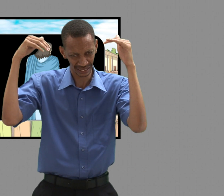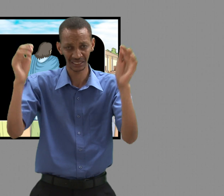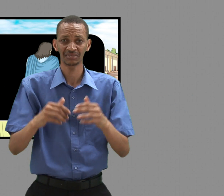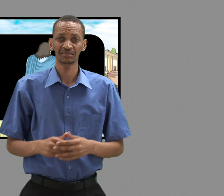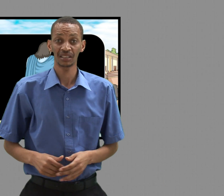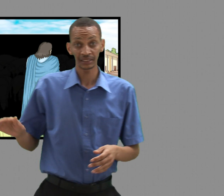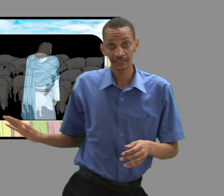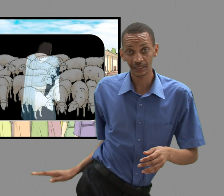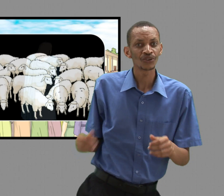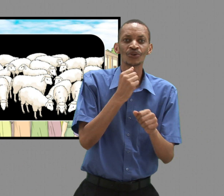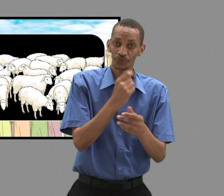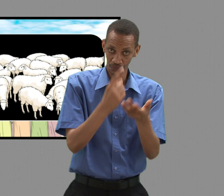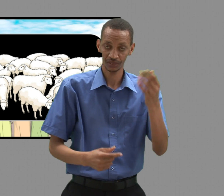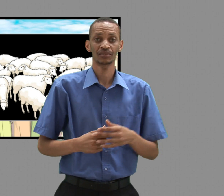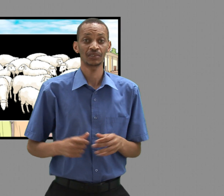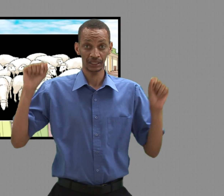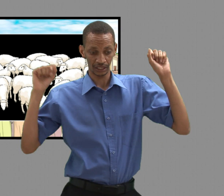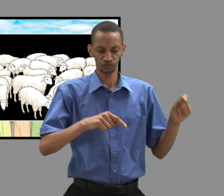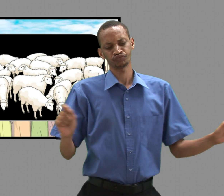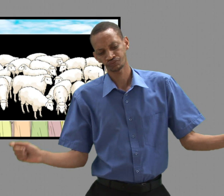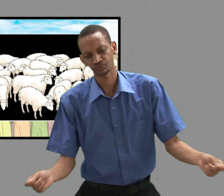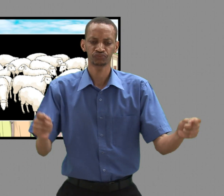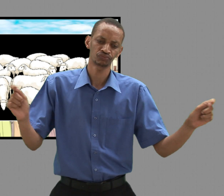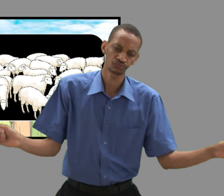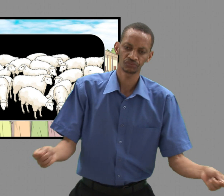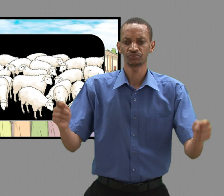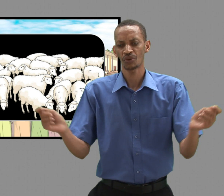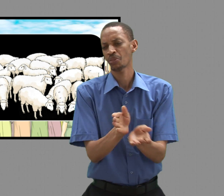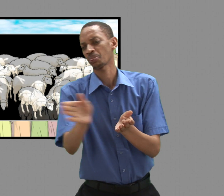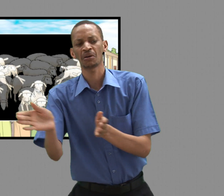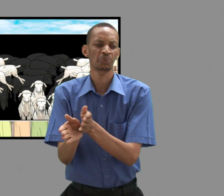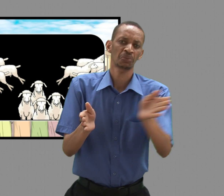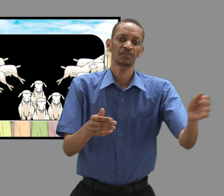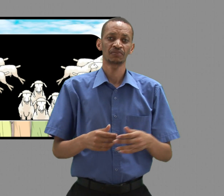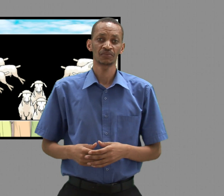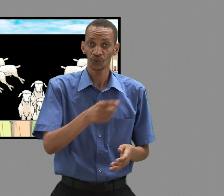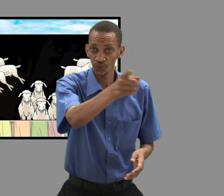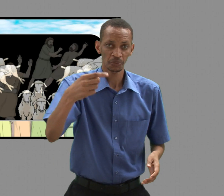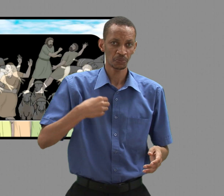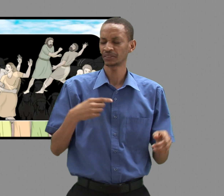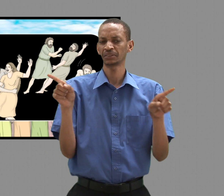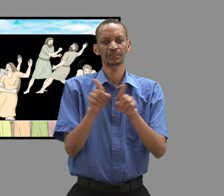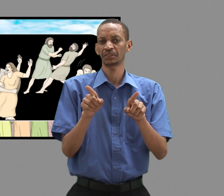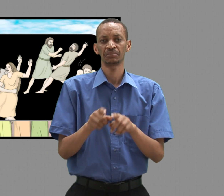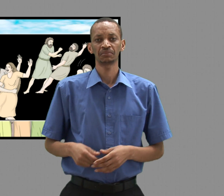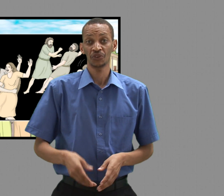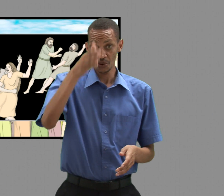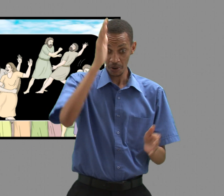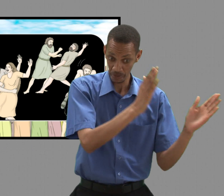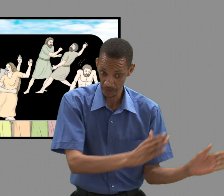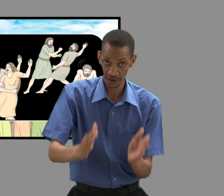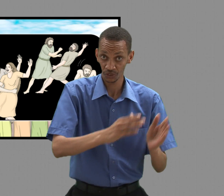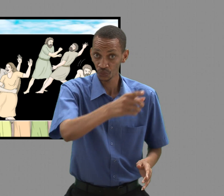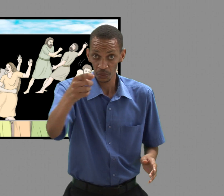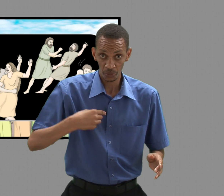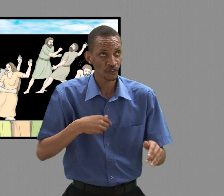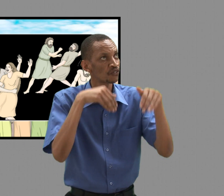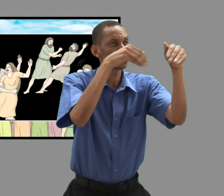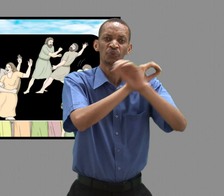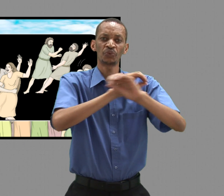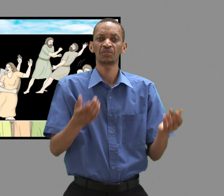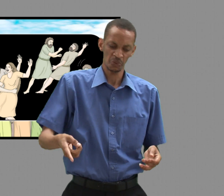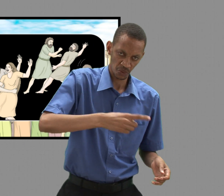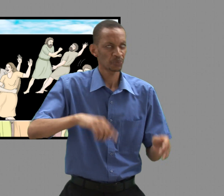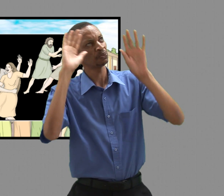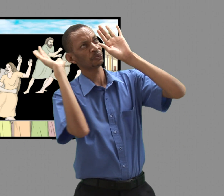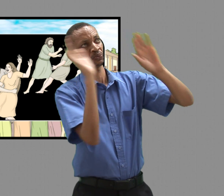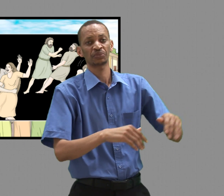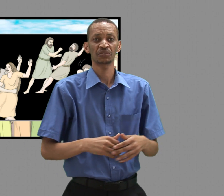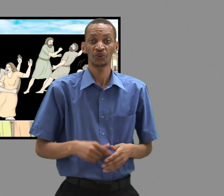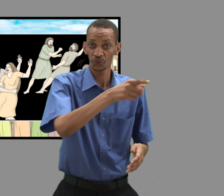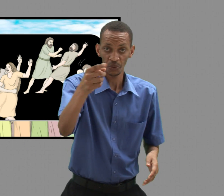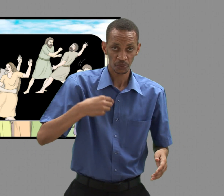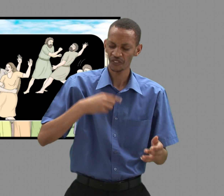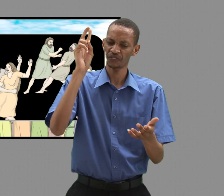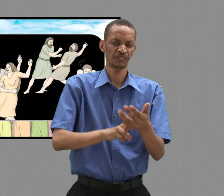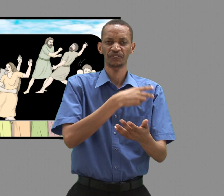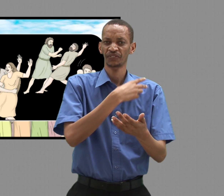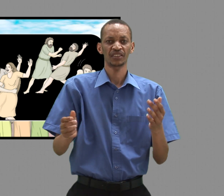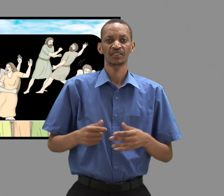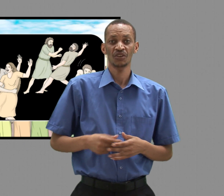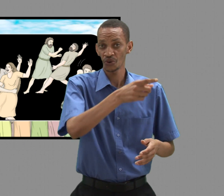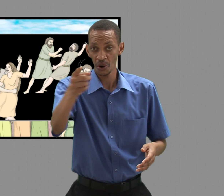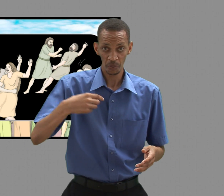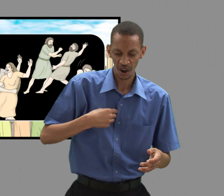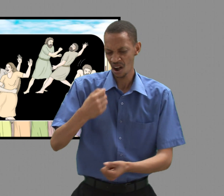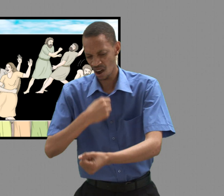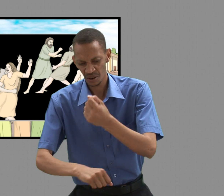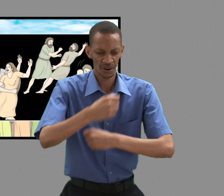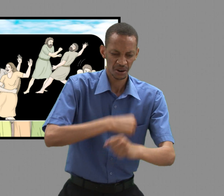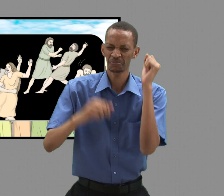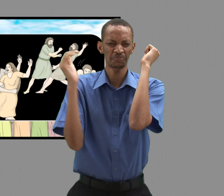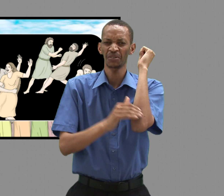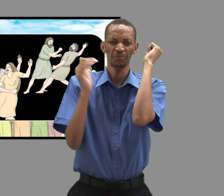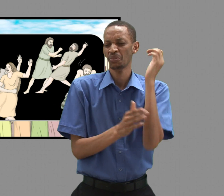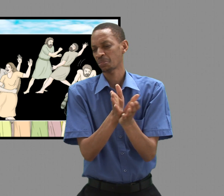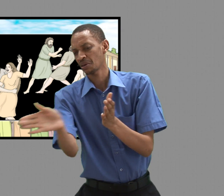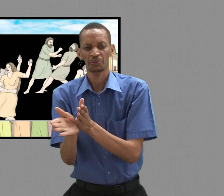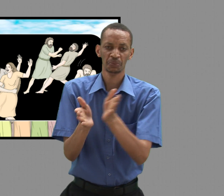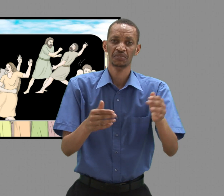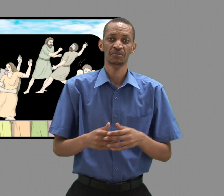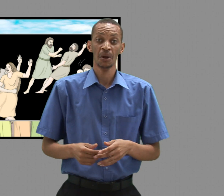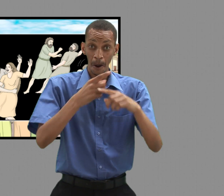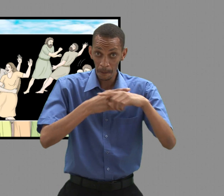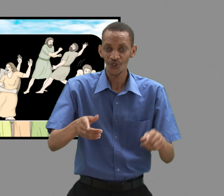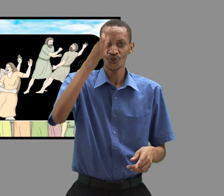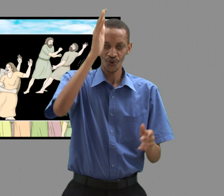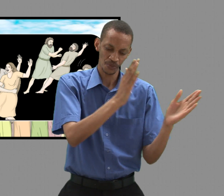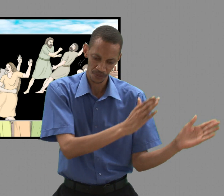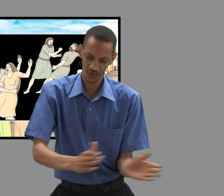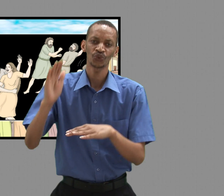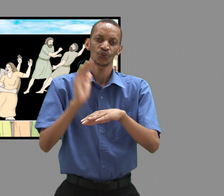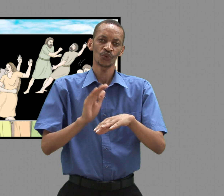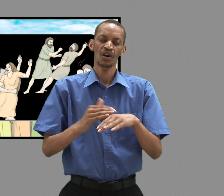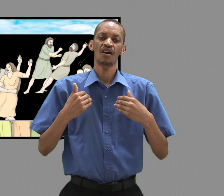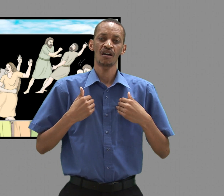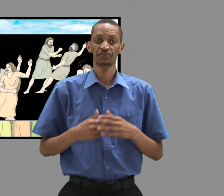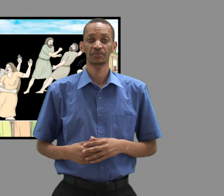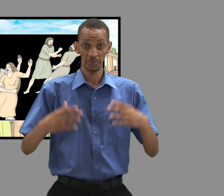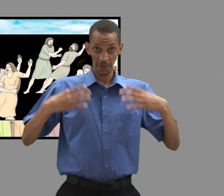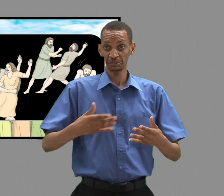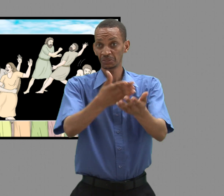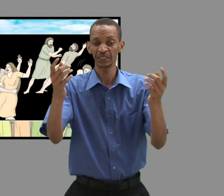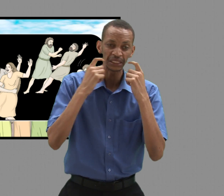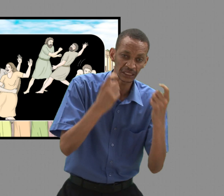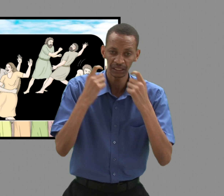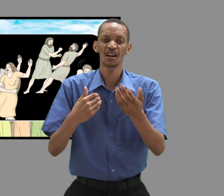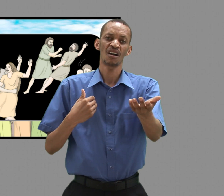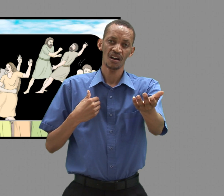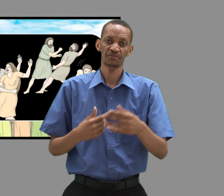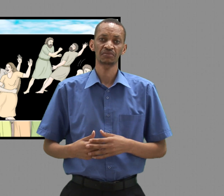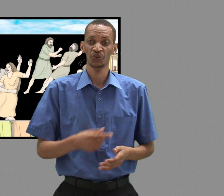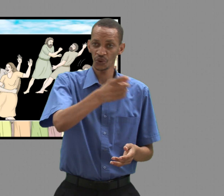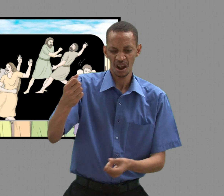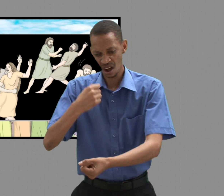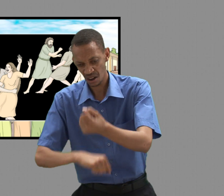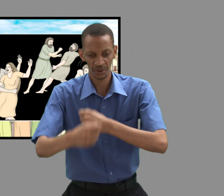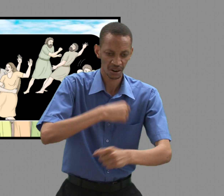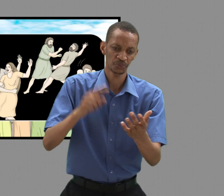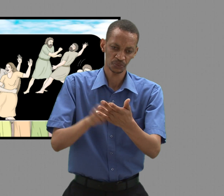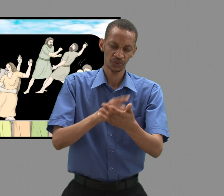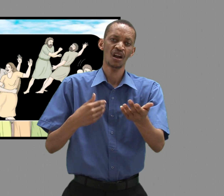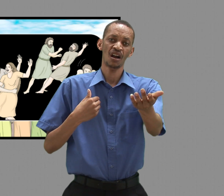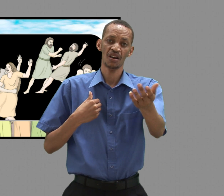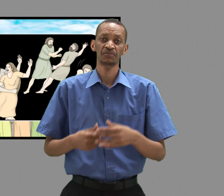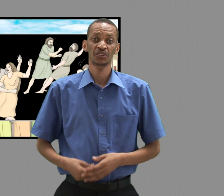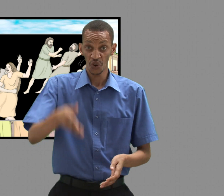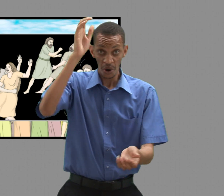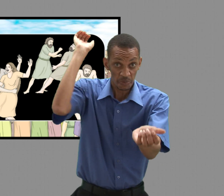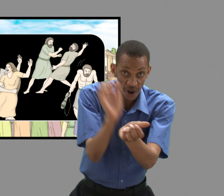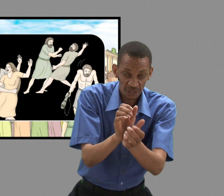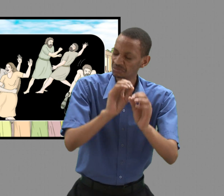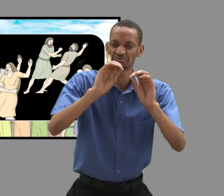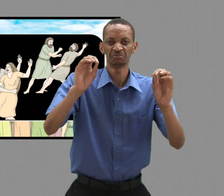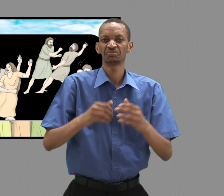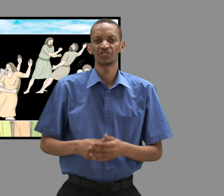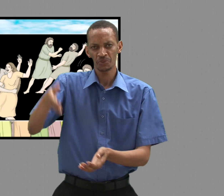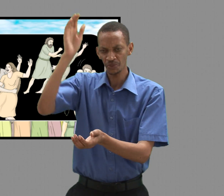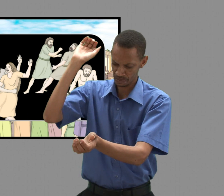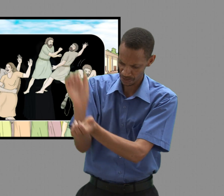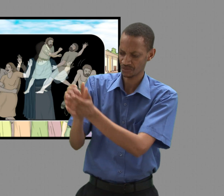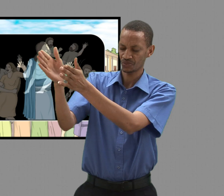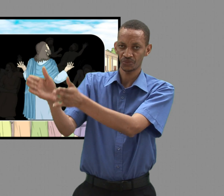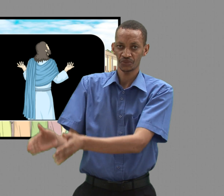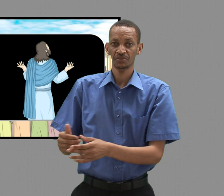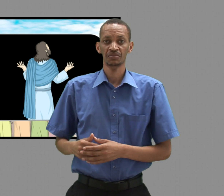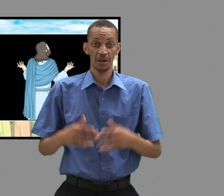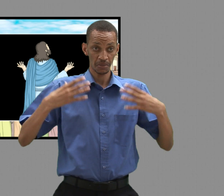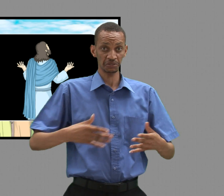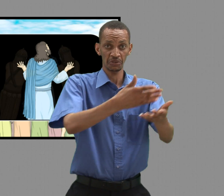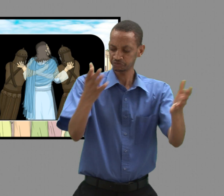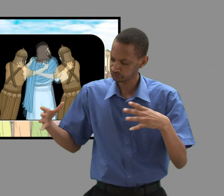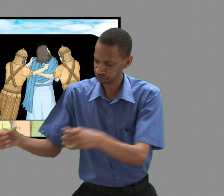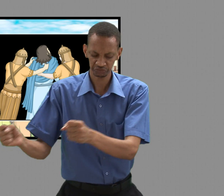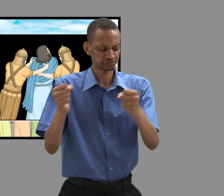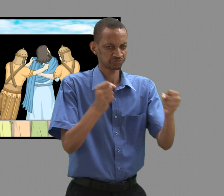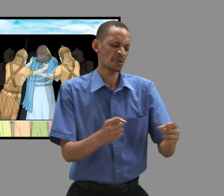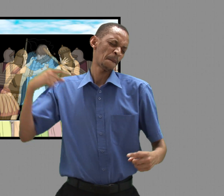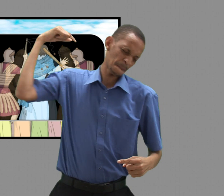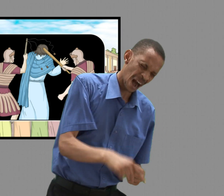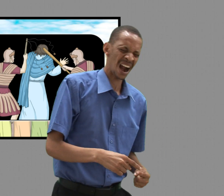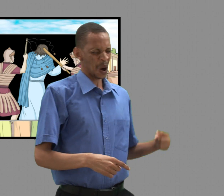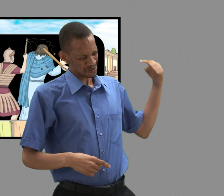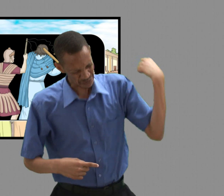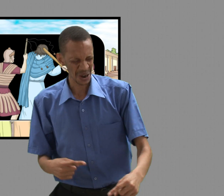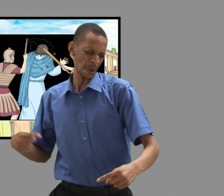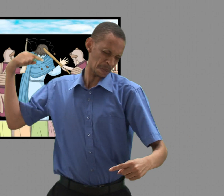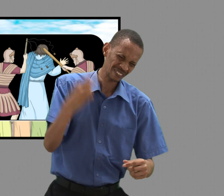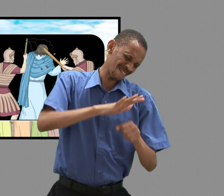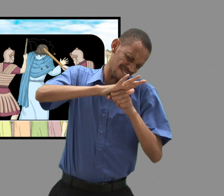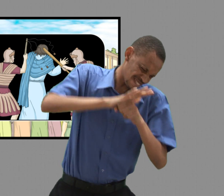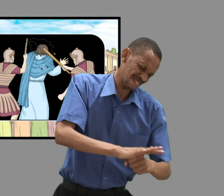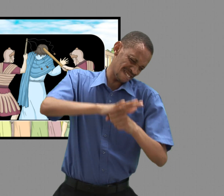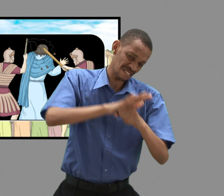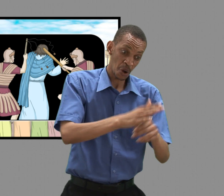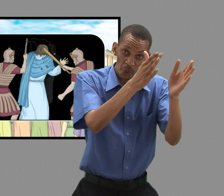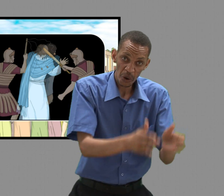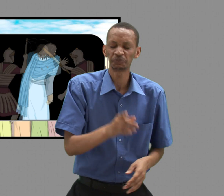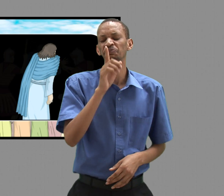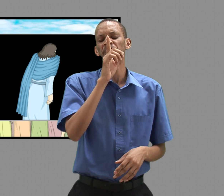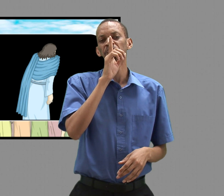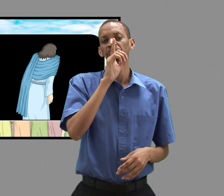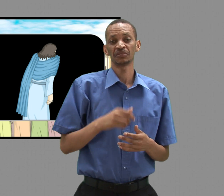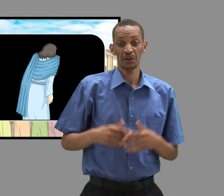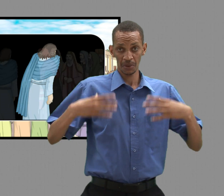We all like sheep have gone astray, each one has turned to his own way; and the LORD has laid upon Him the iniquity of us all. He was oppressed and afflicted, yet He did not open His mouth.